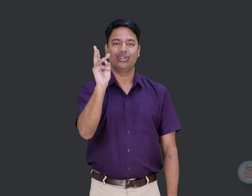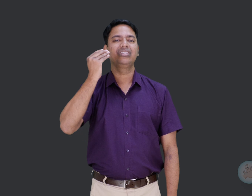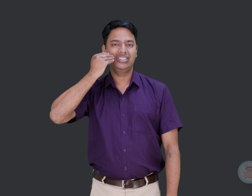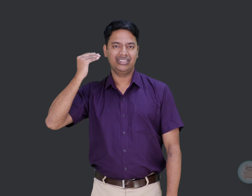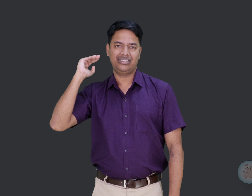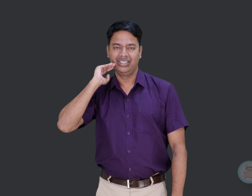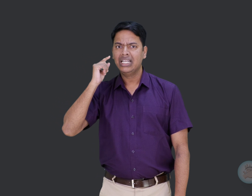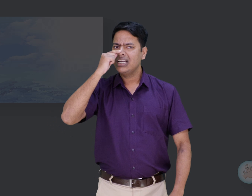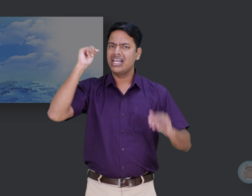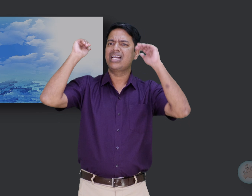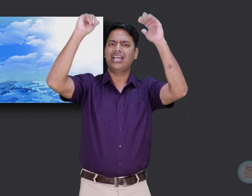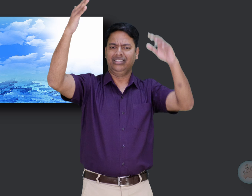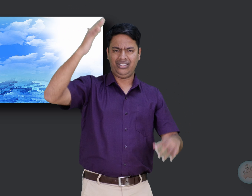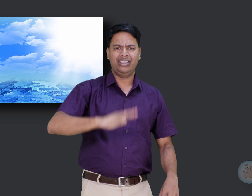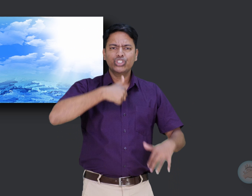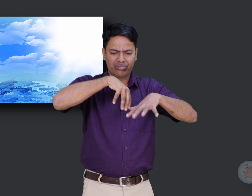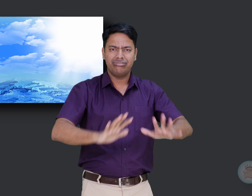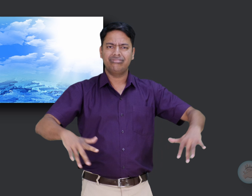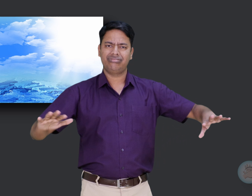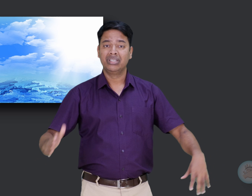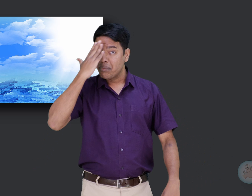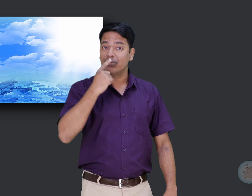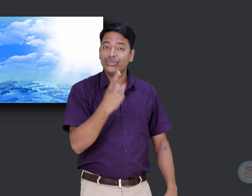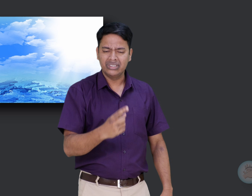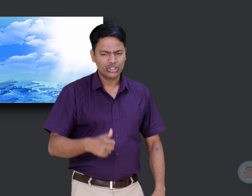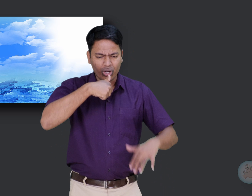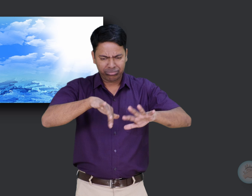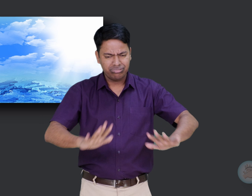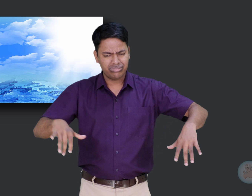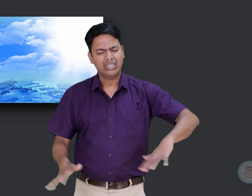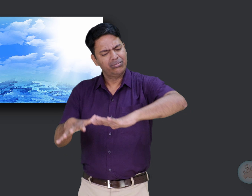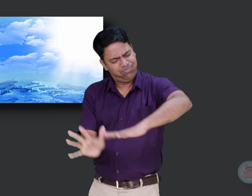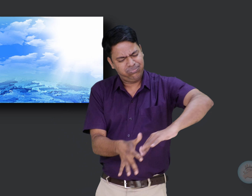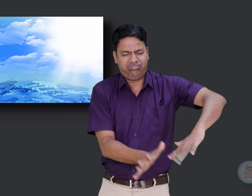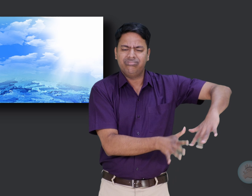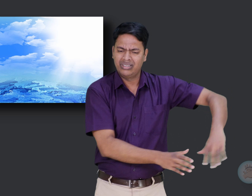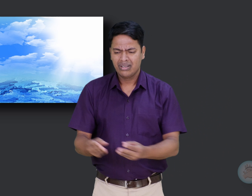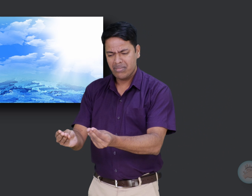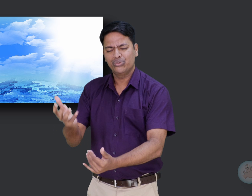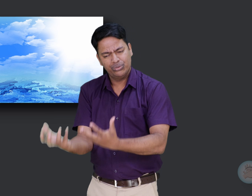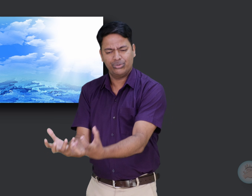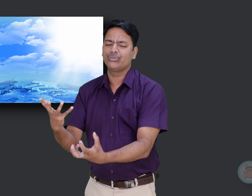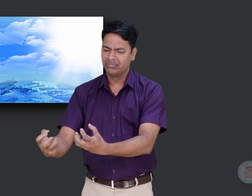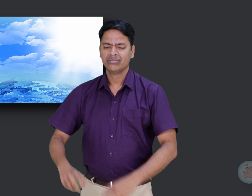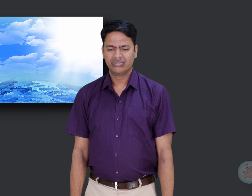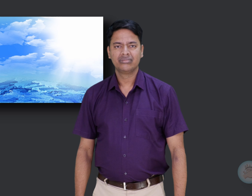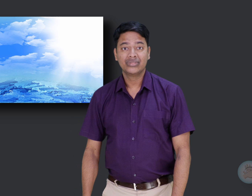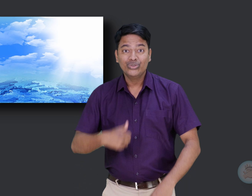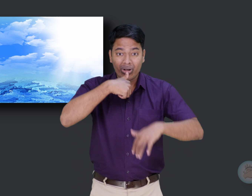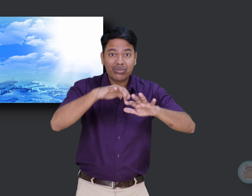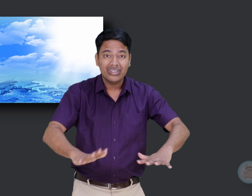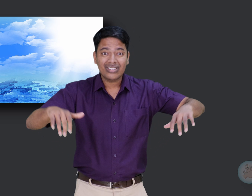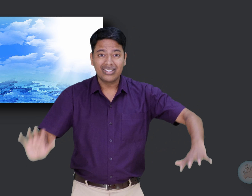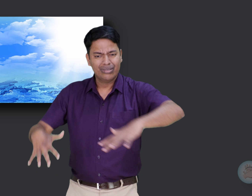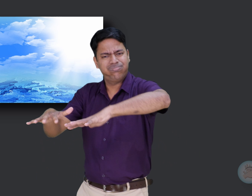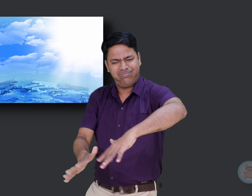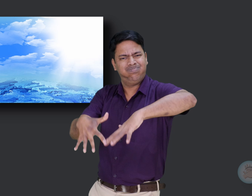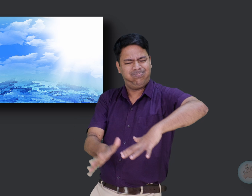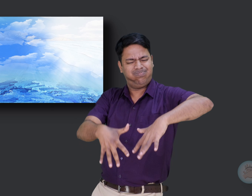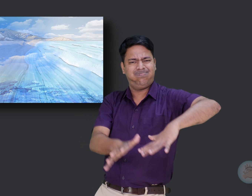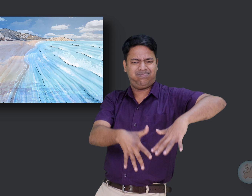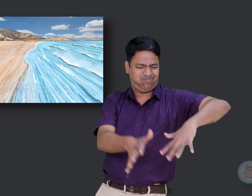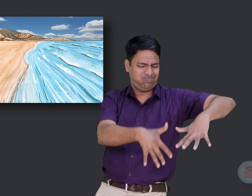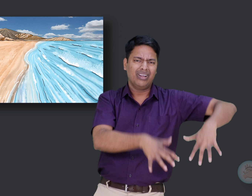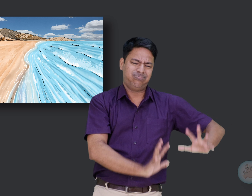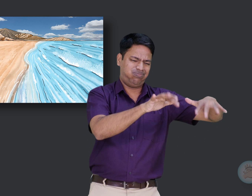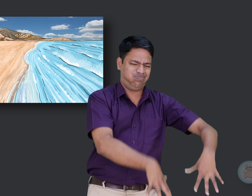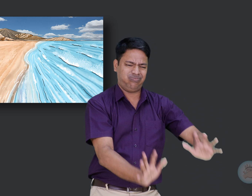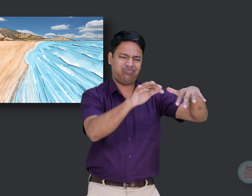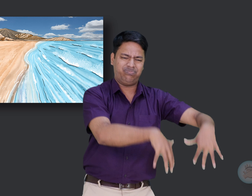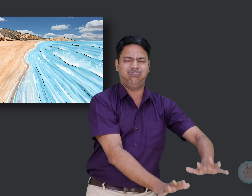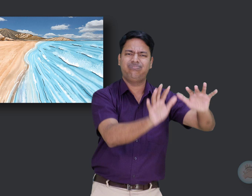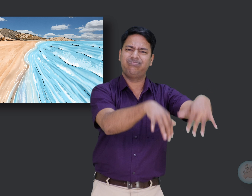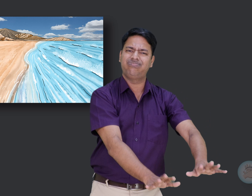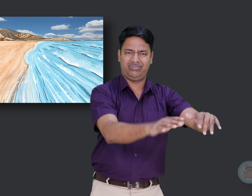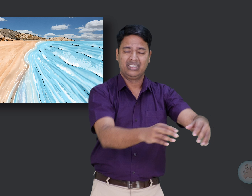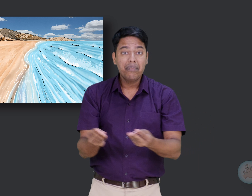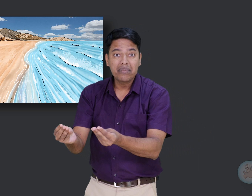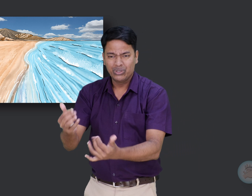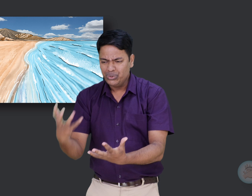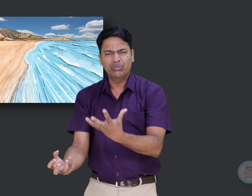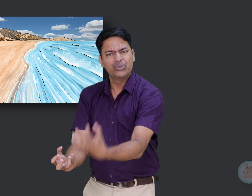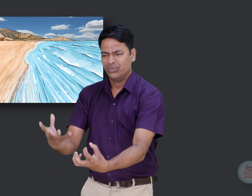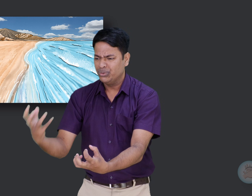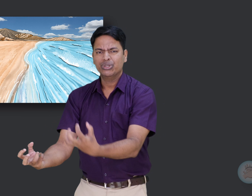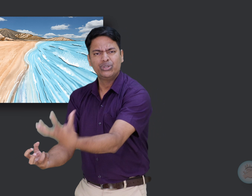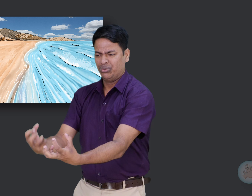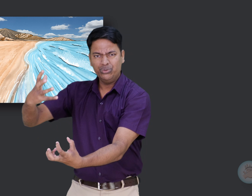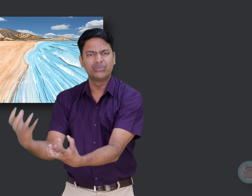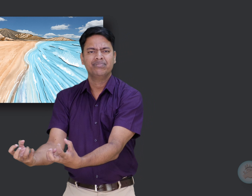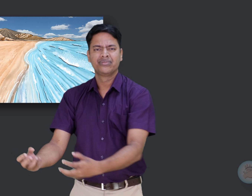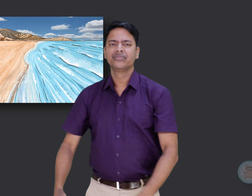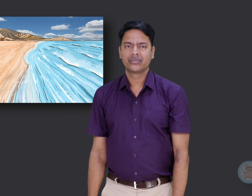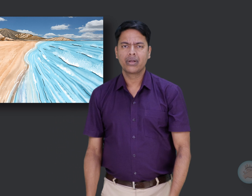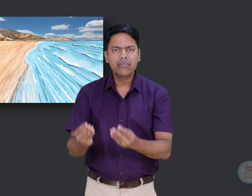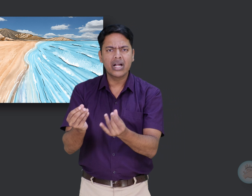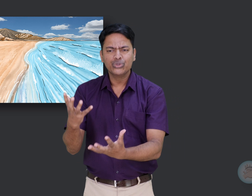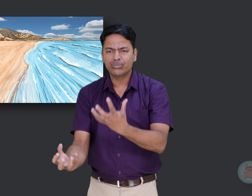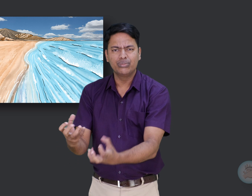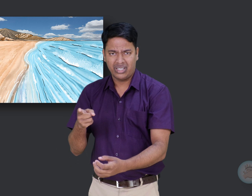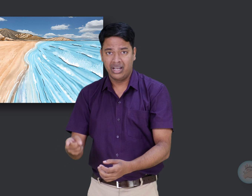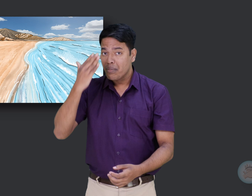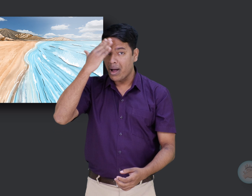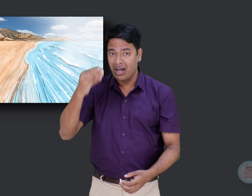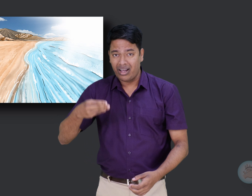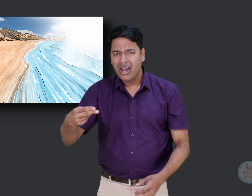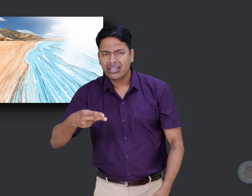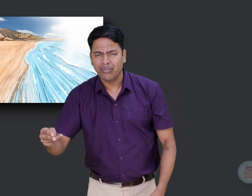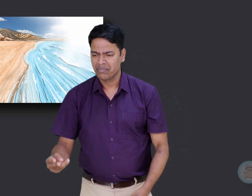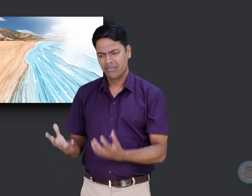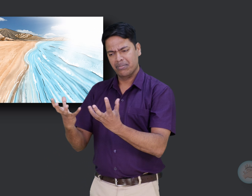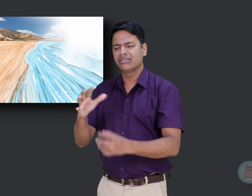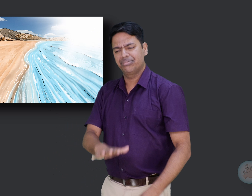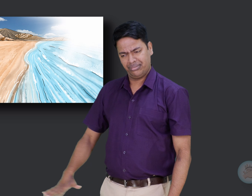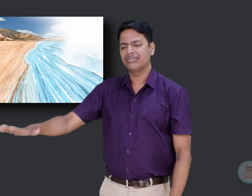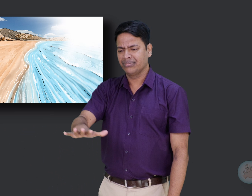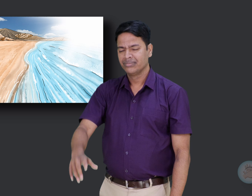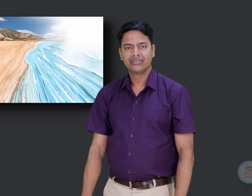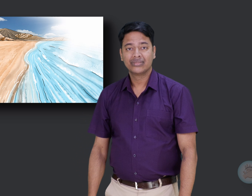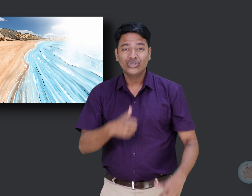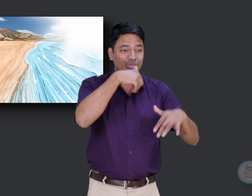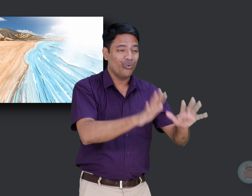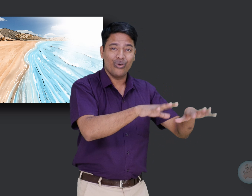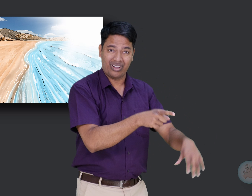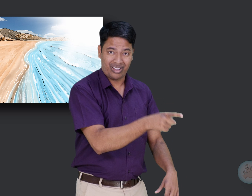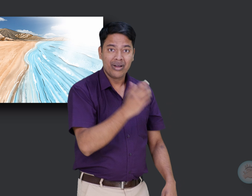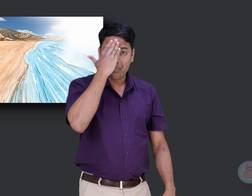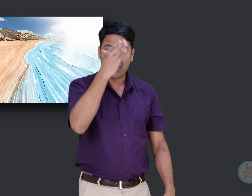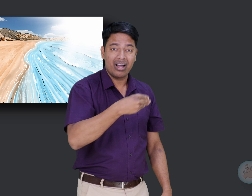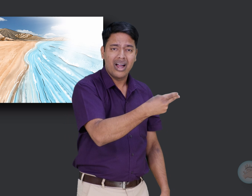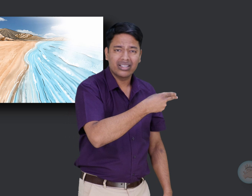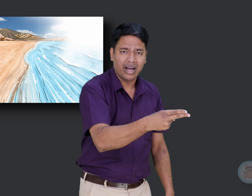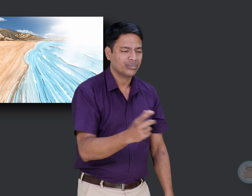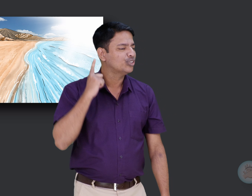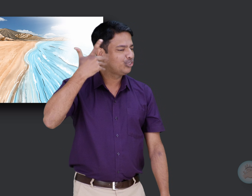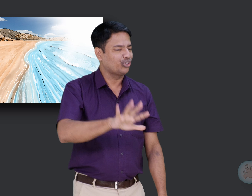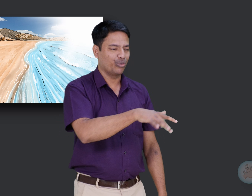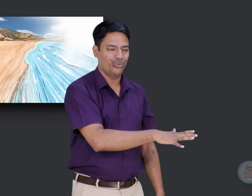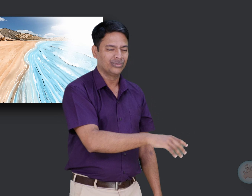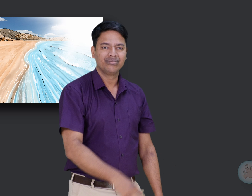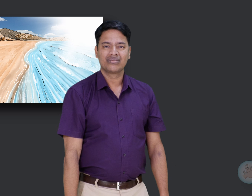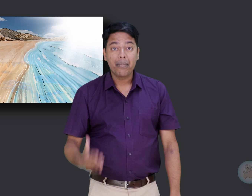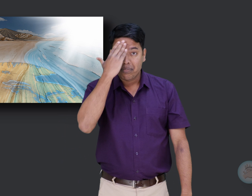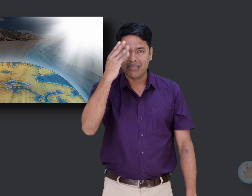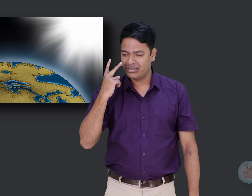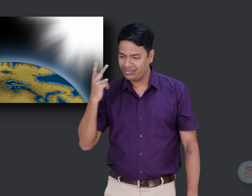And God said, “Let the waters under the sky be gathered into one place, so that the dry land may appear.”